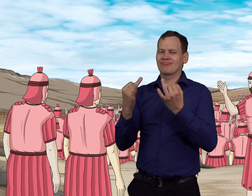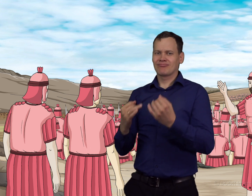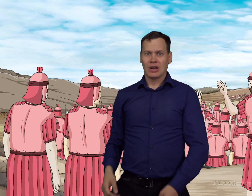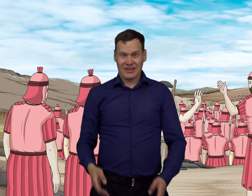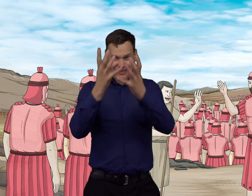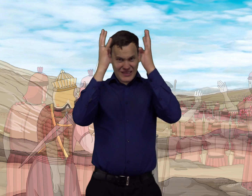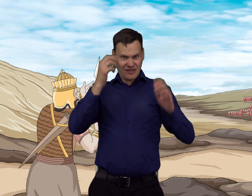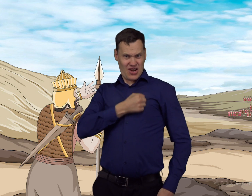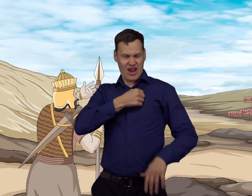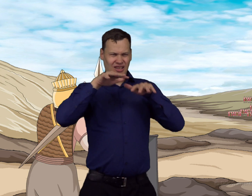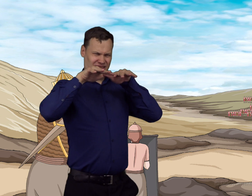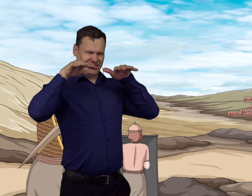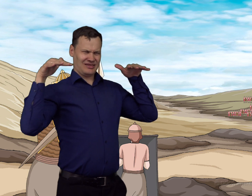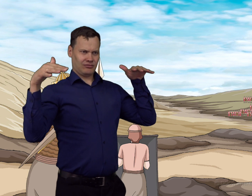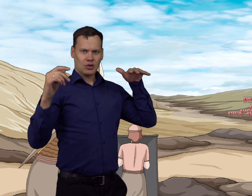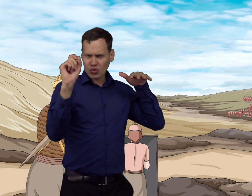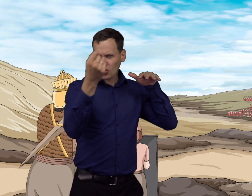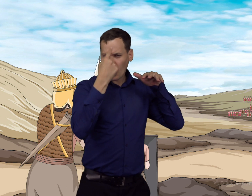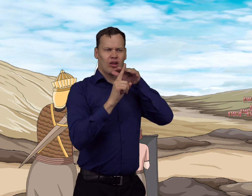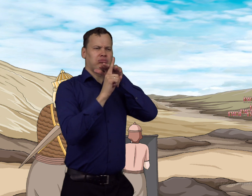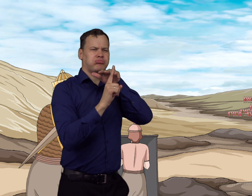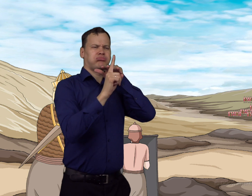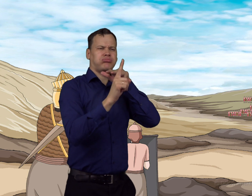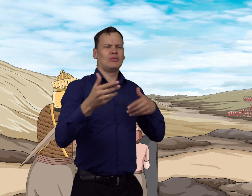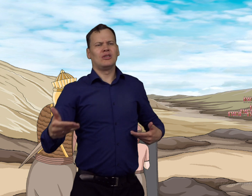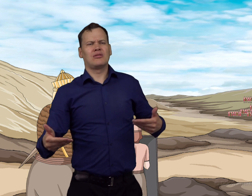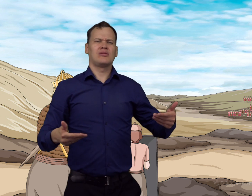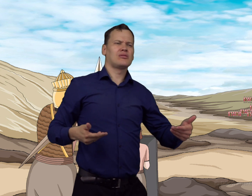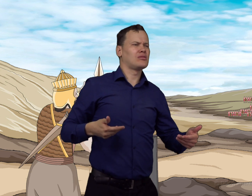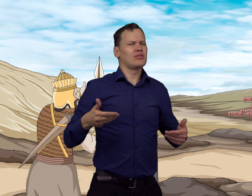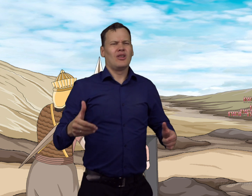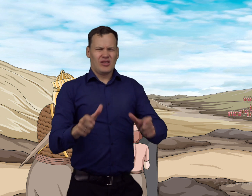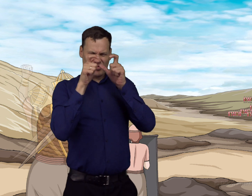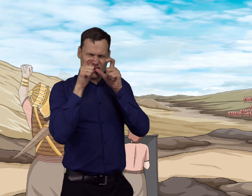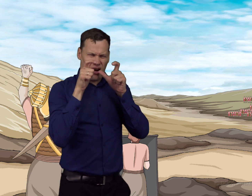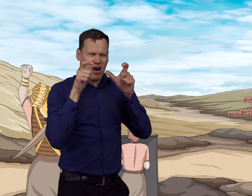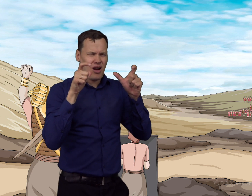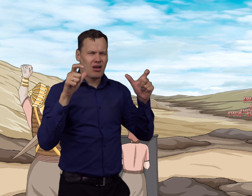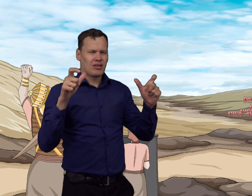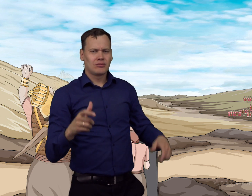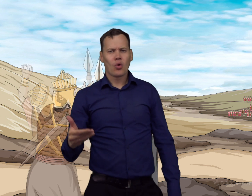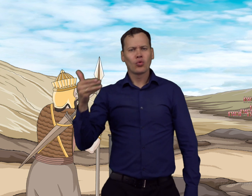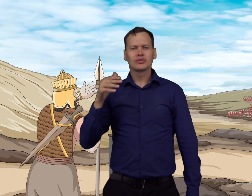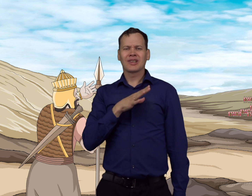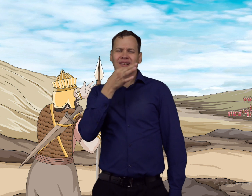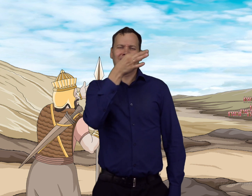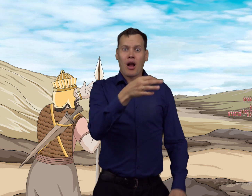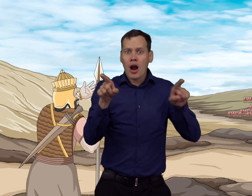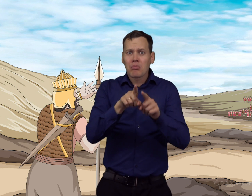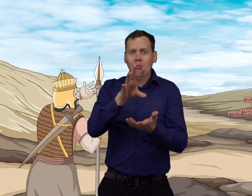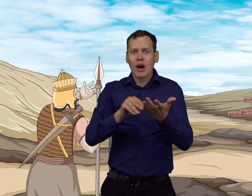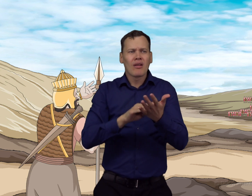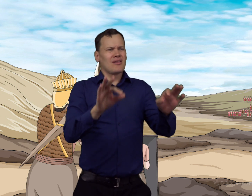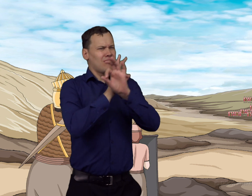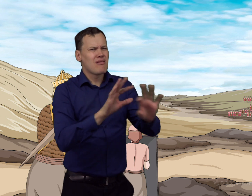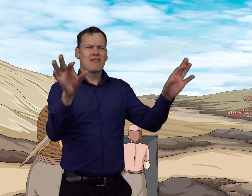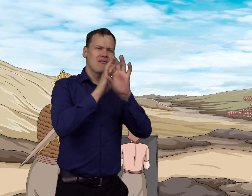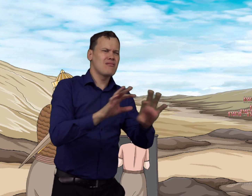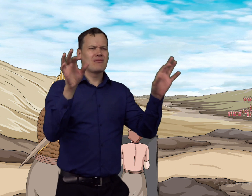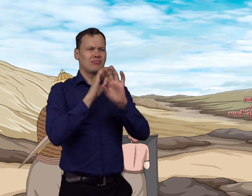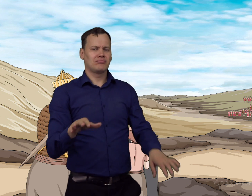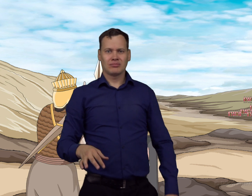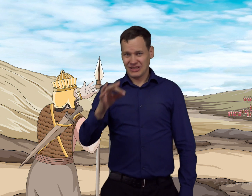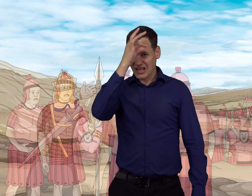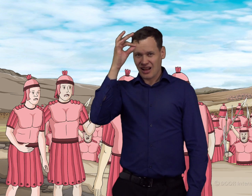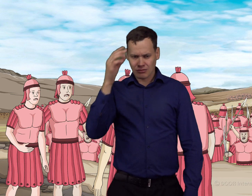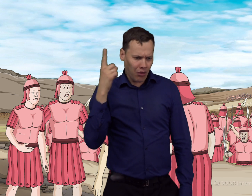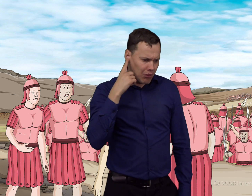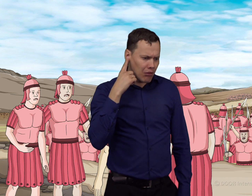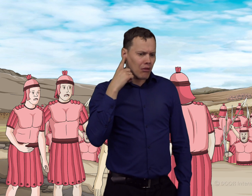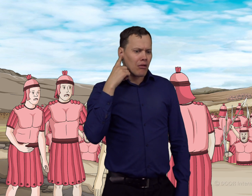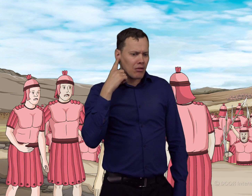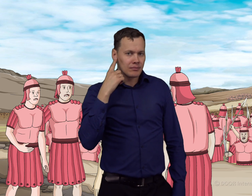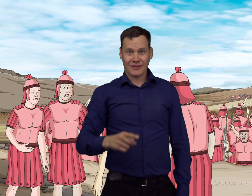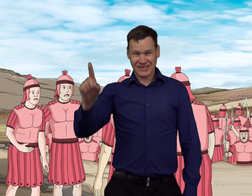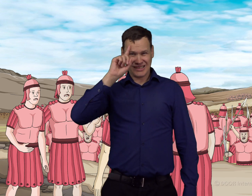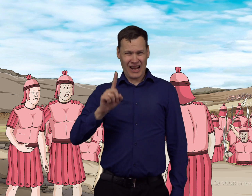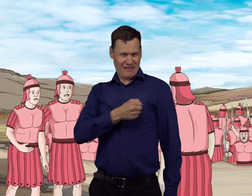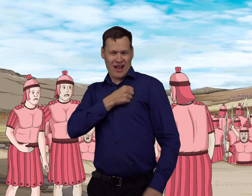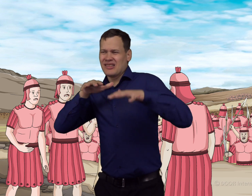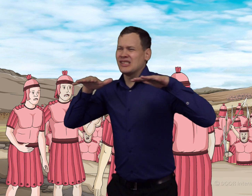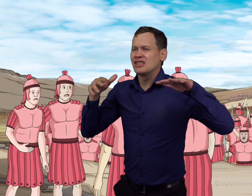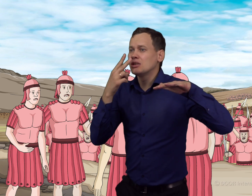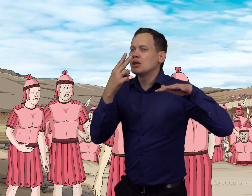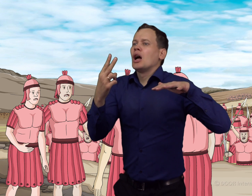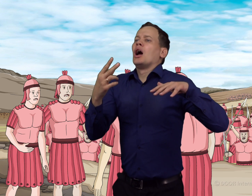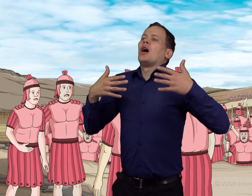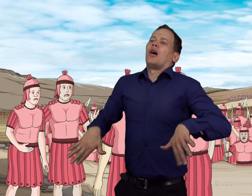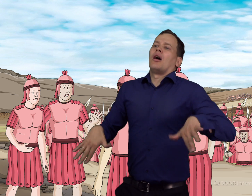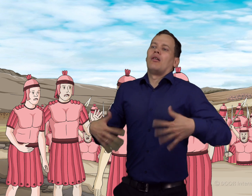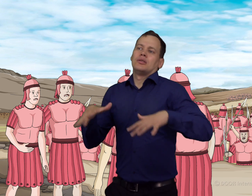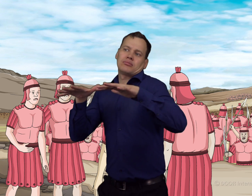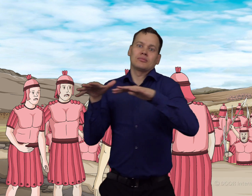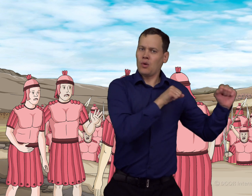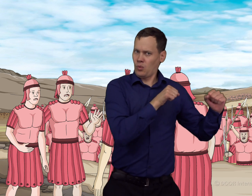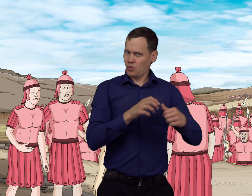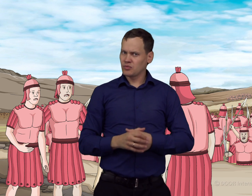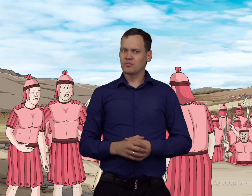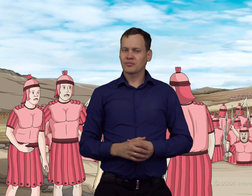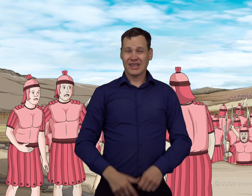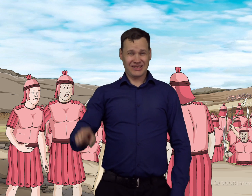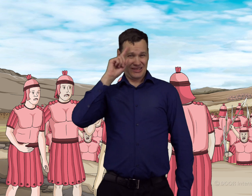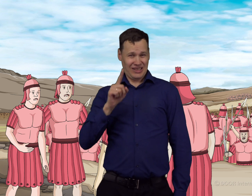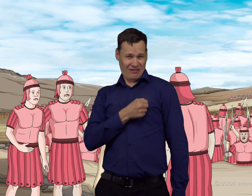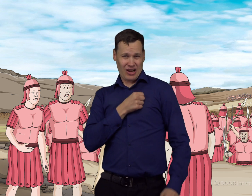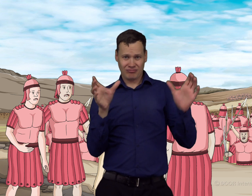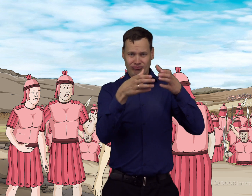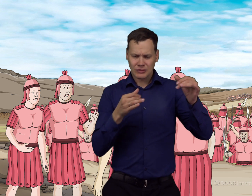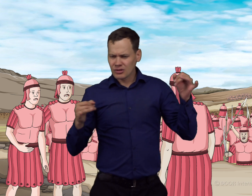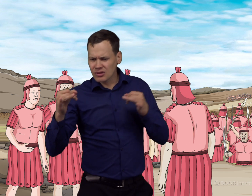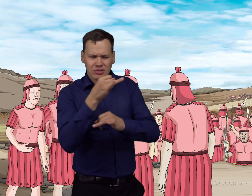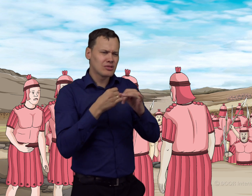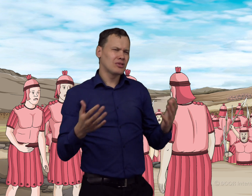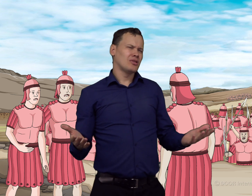And as he was speaking with them, suddenly the champion named Goliath, the Philistine from Gath, came forward from the Philistines and shouted his usual words, which David also heard.